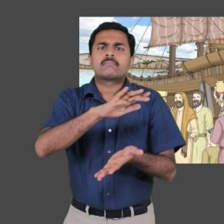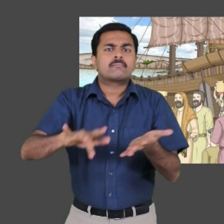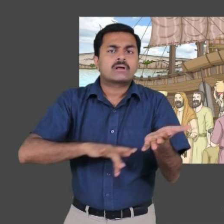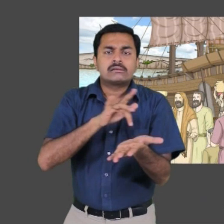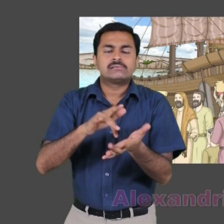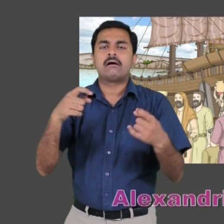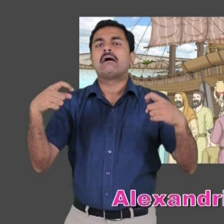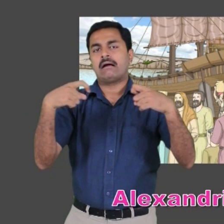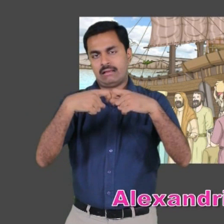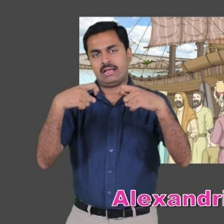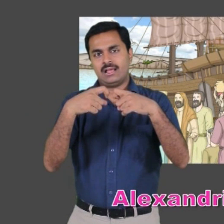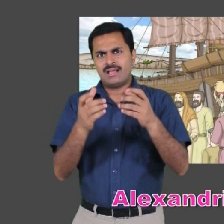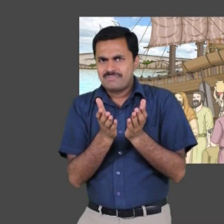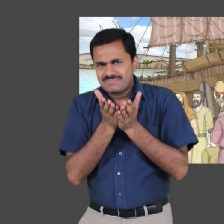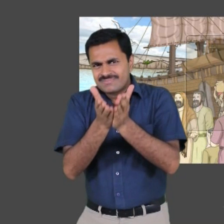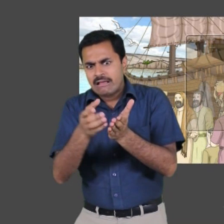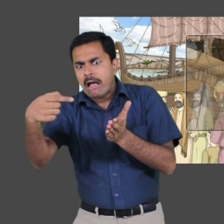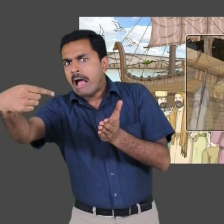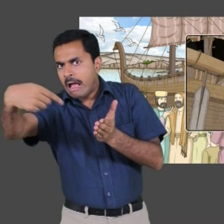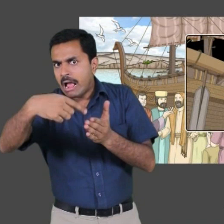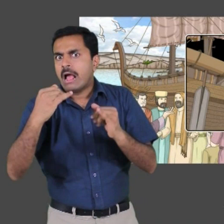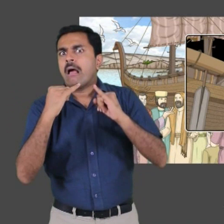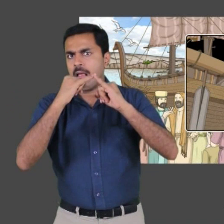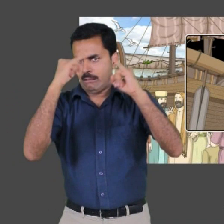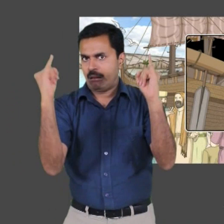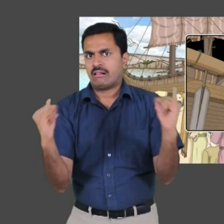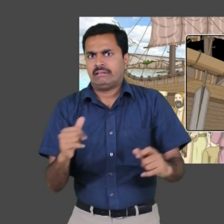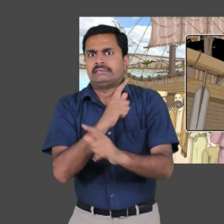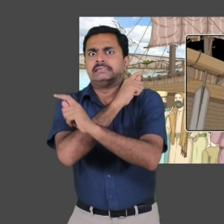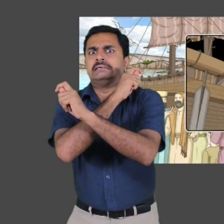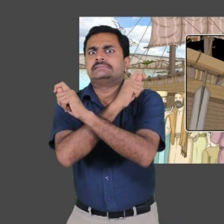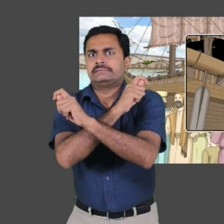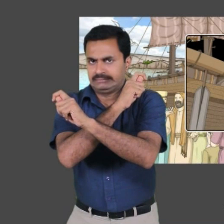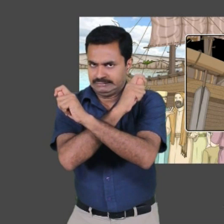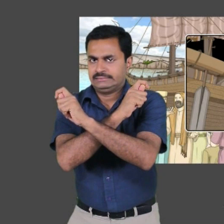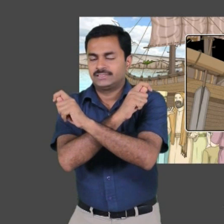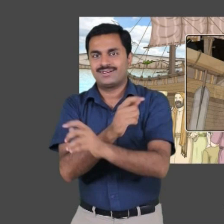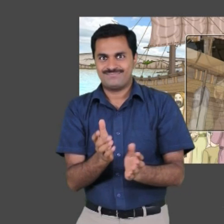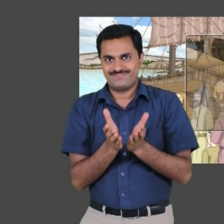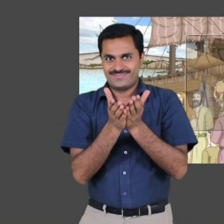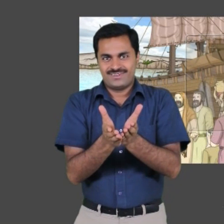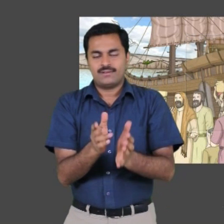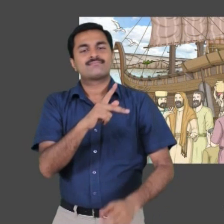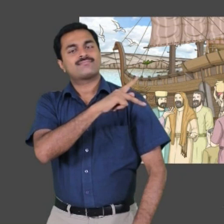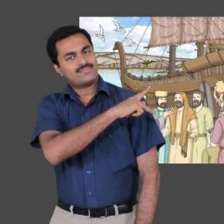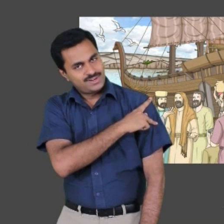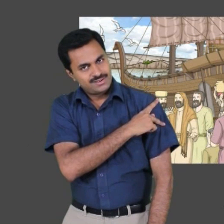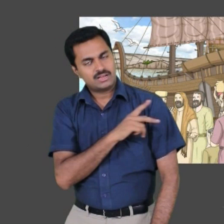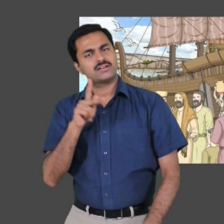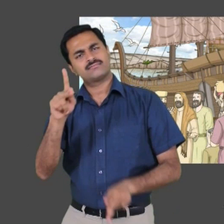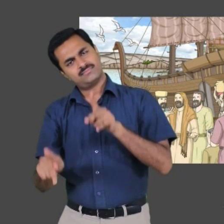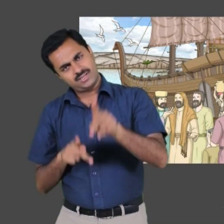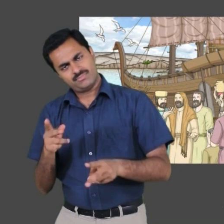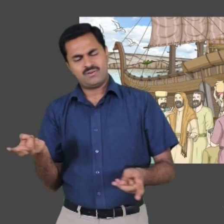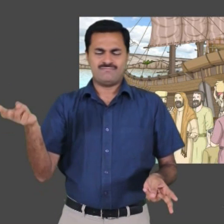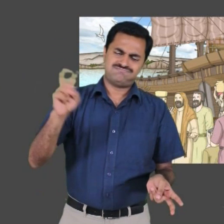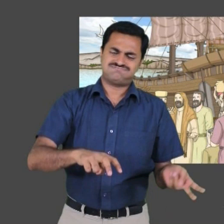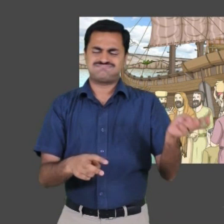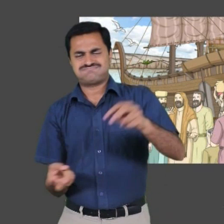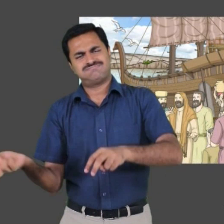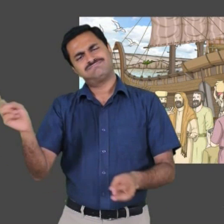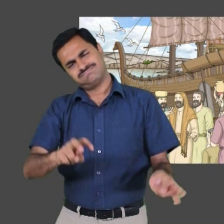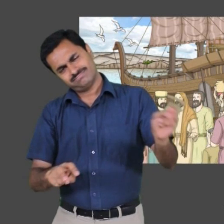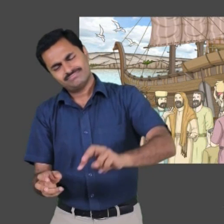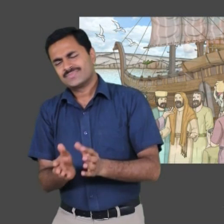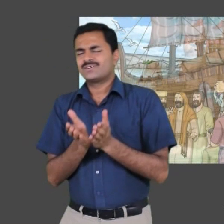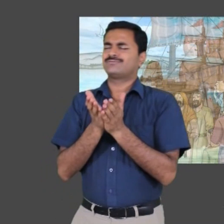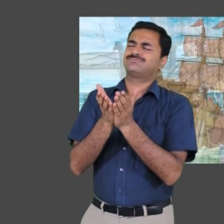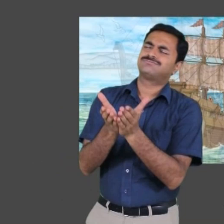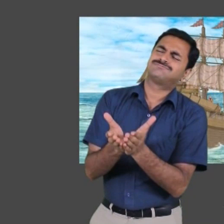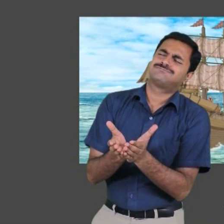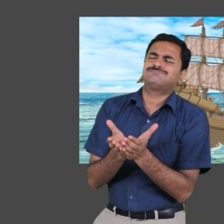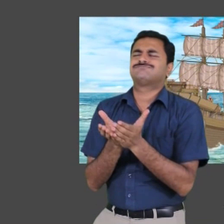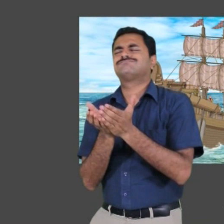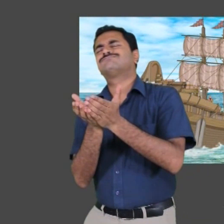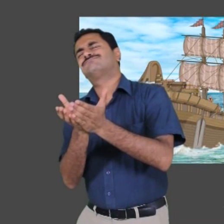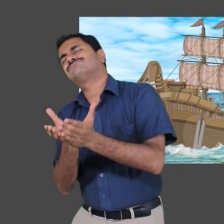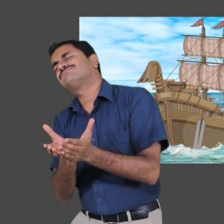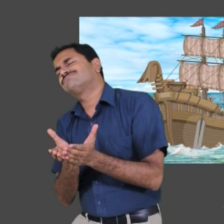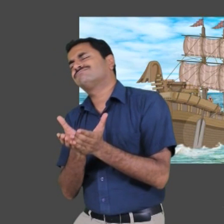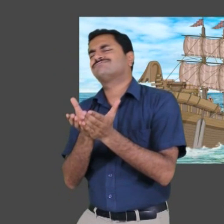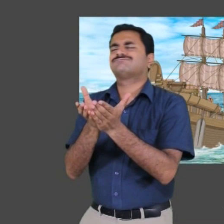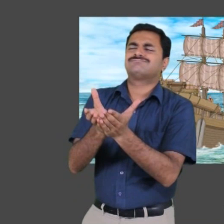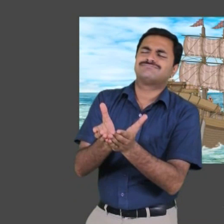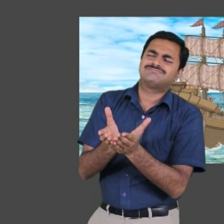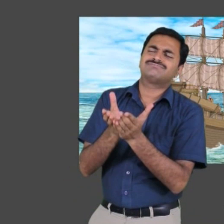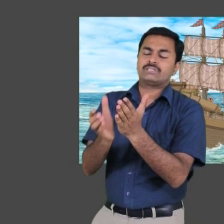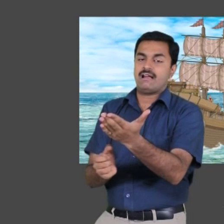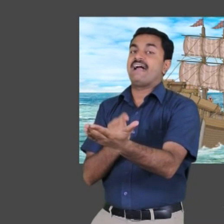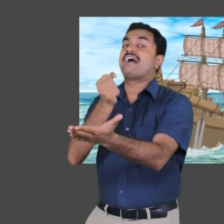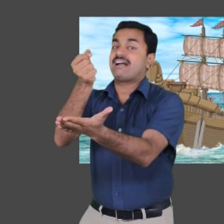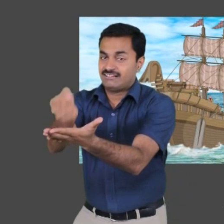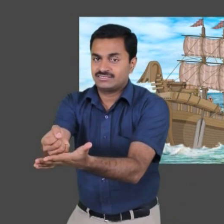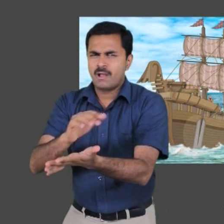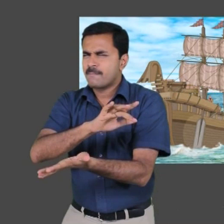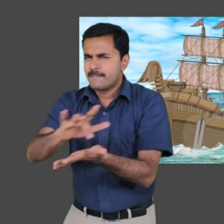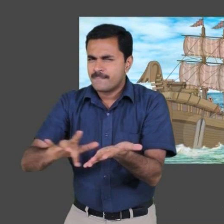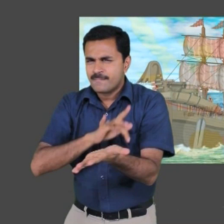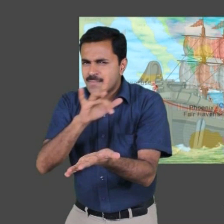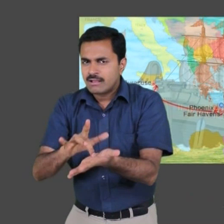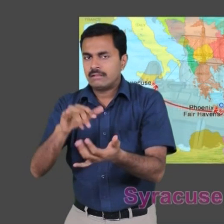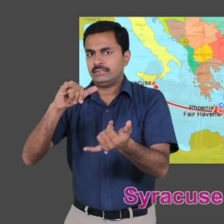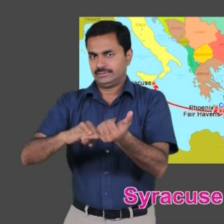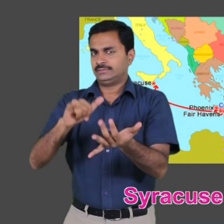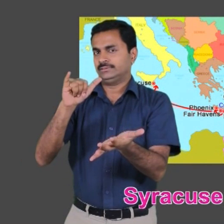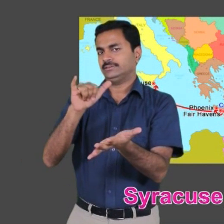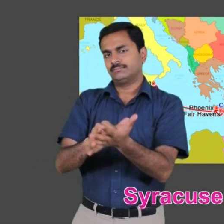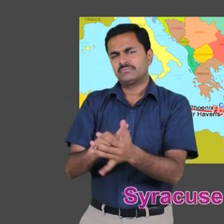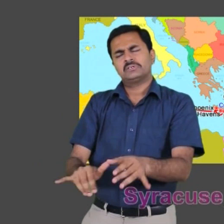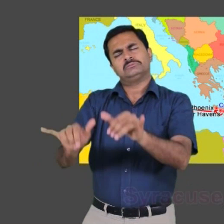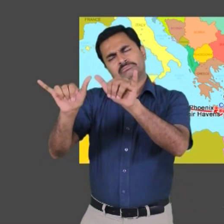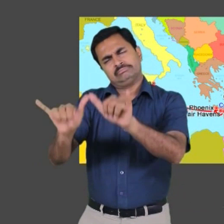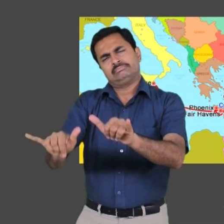It had the Twin Brothers as a figurehead.